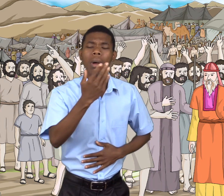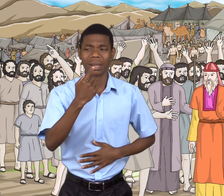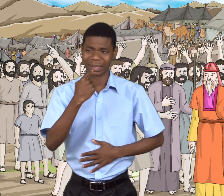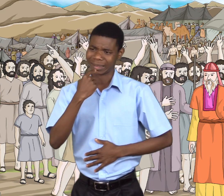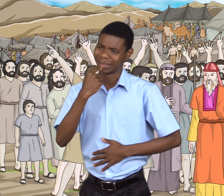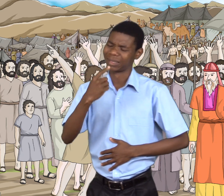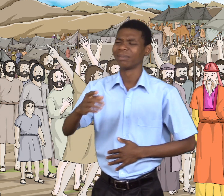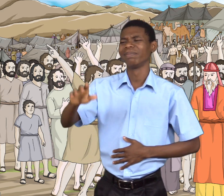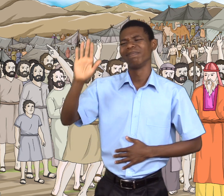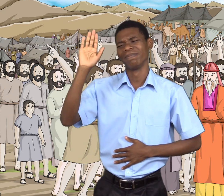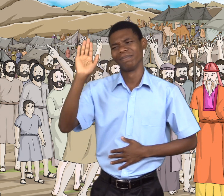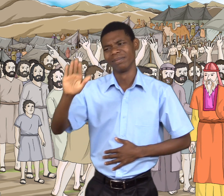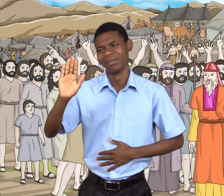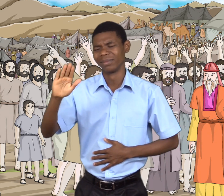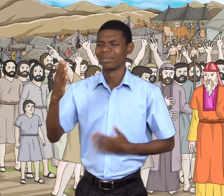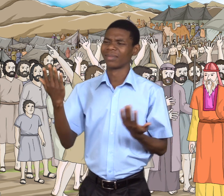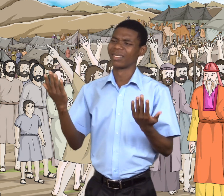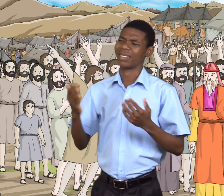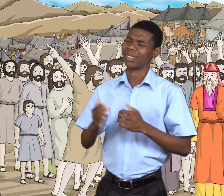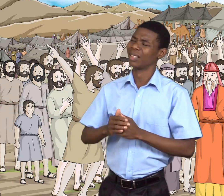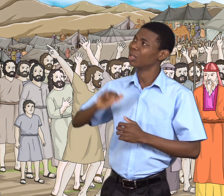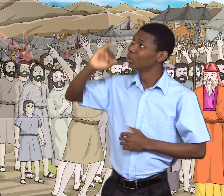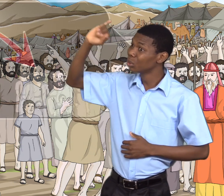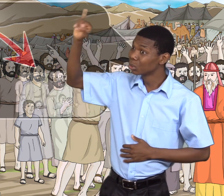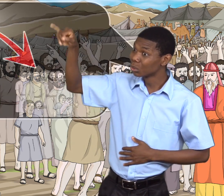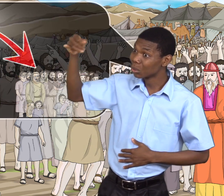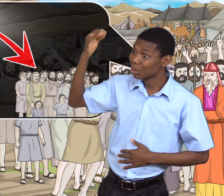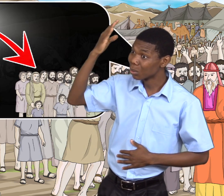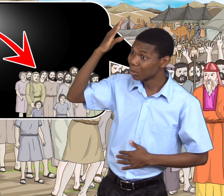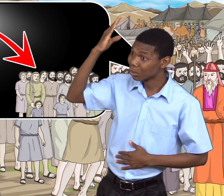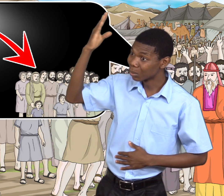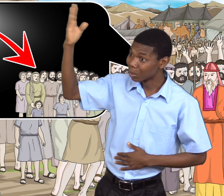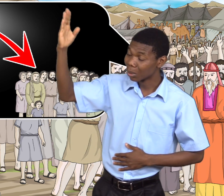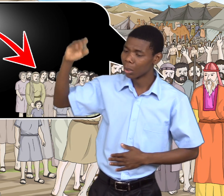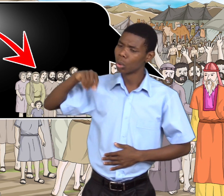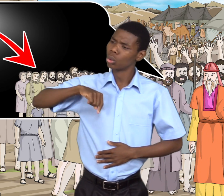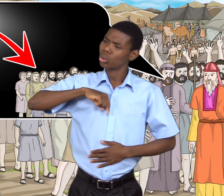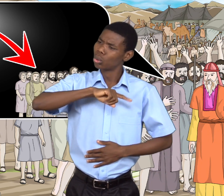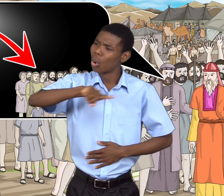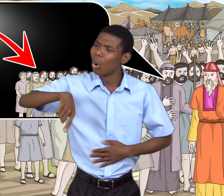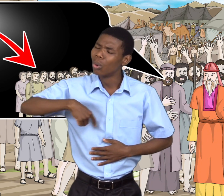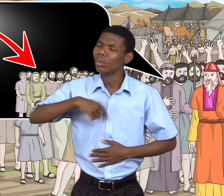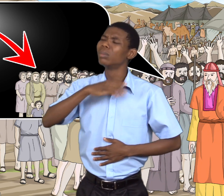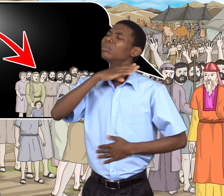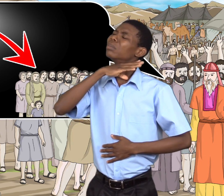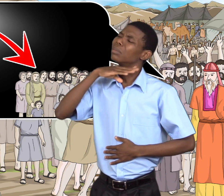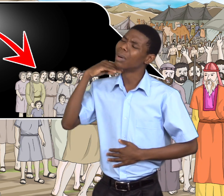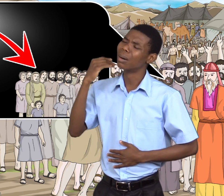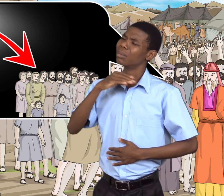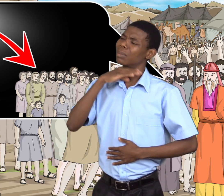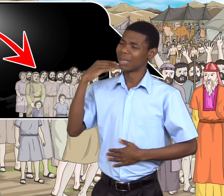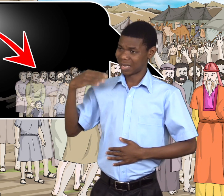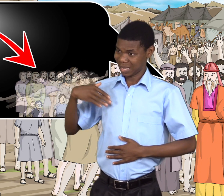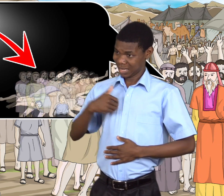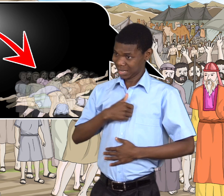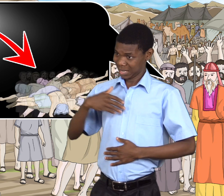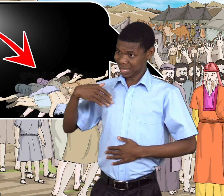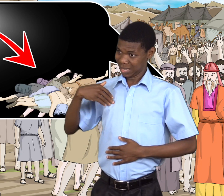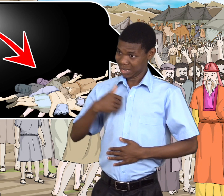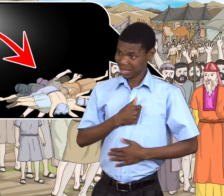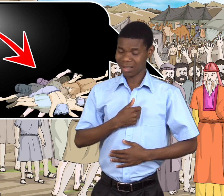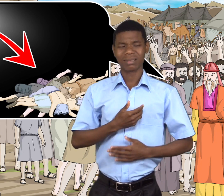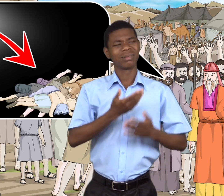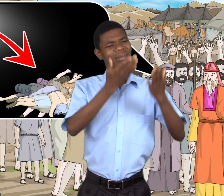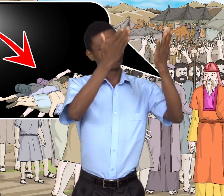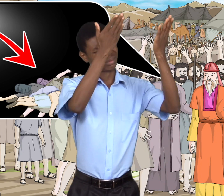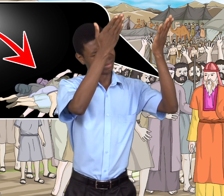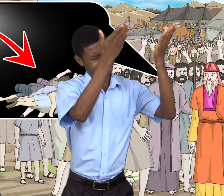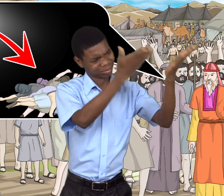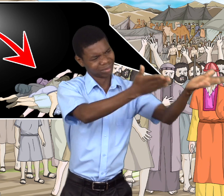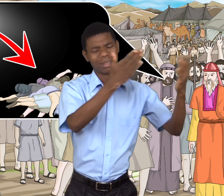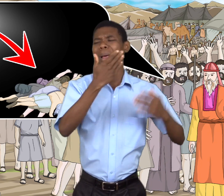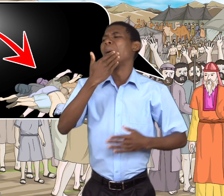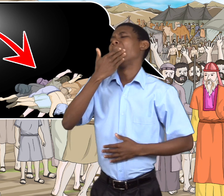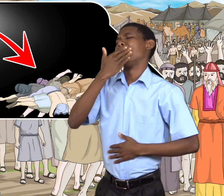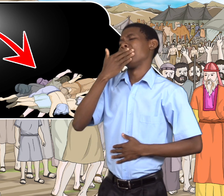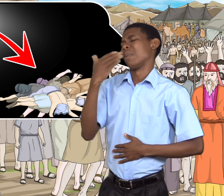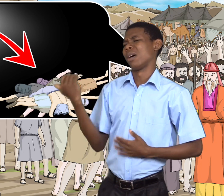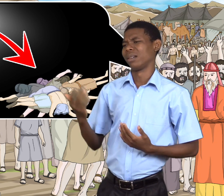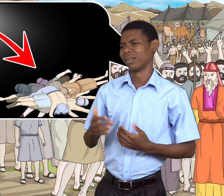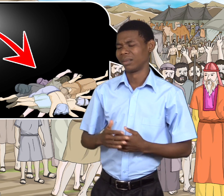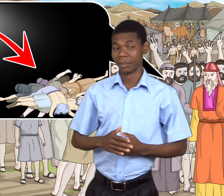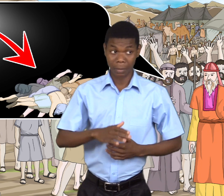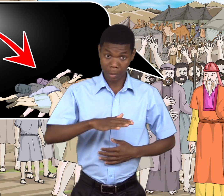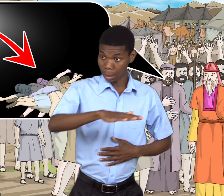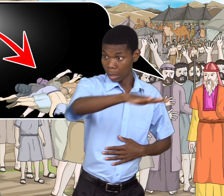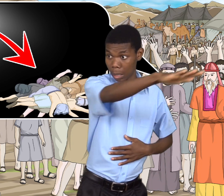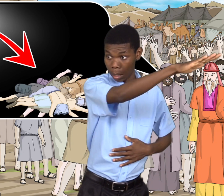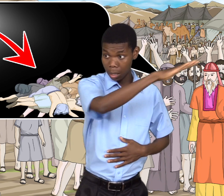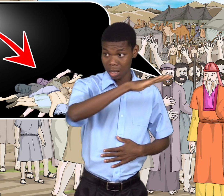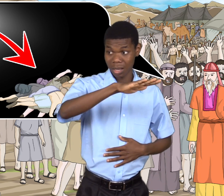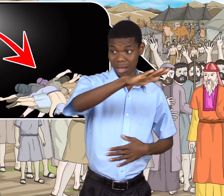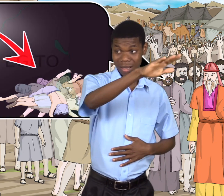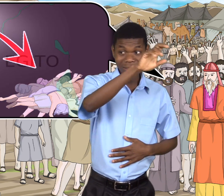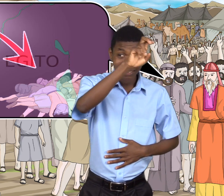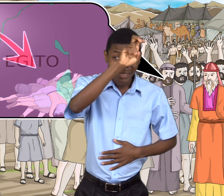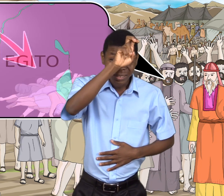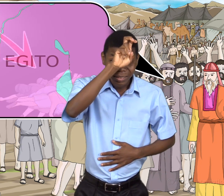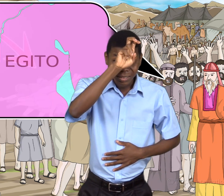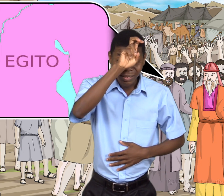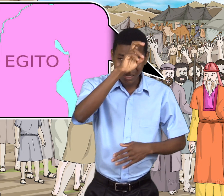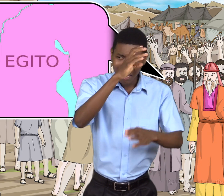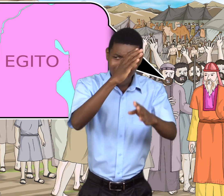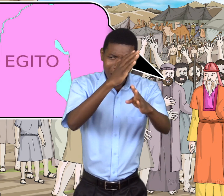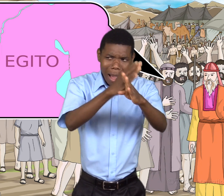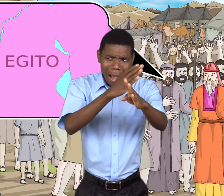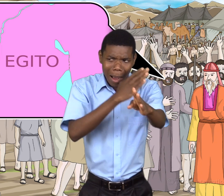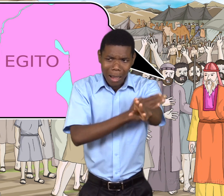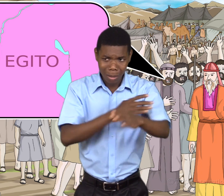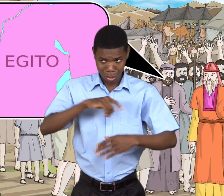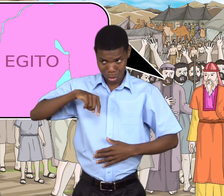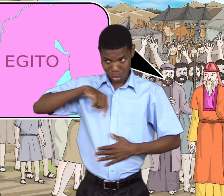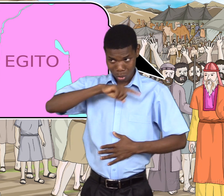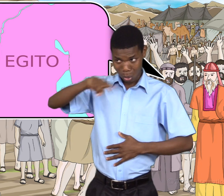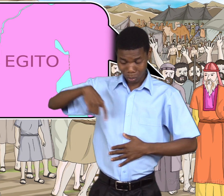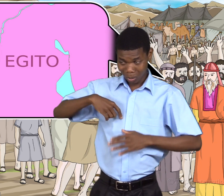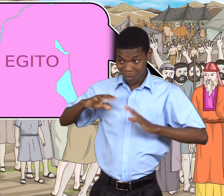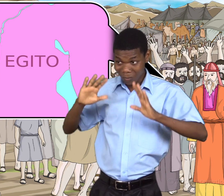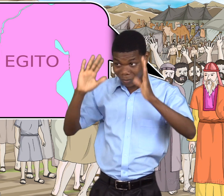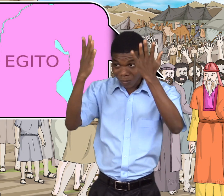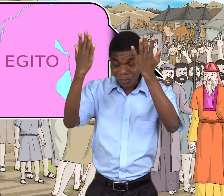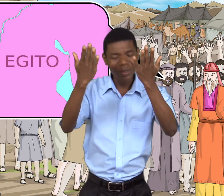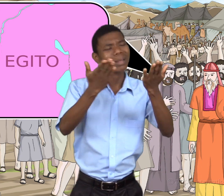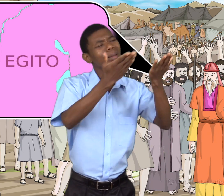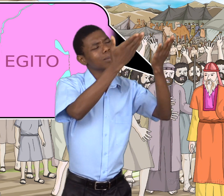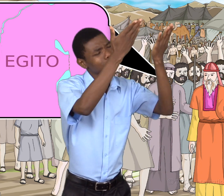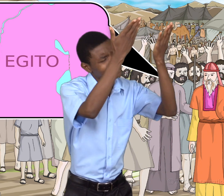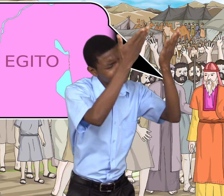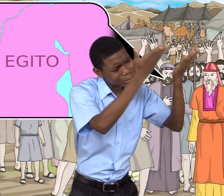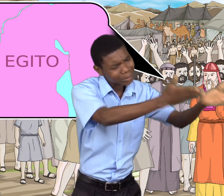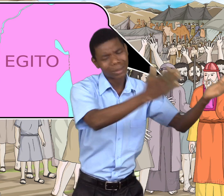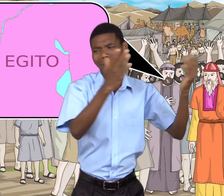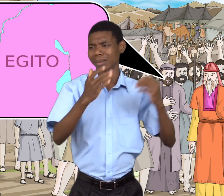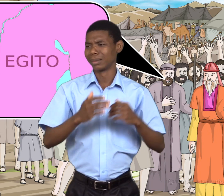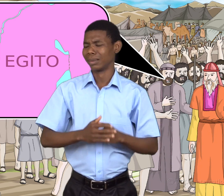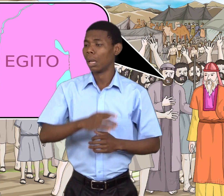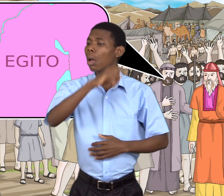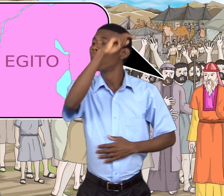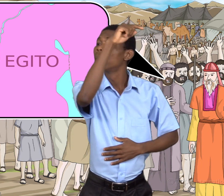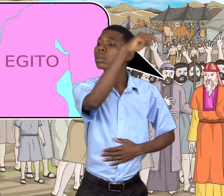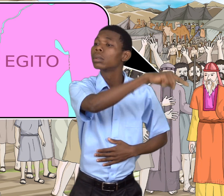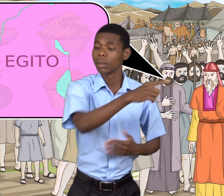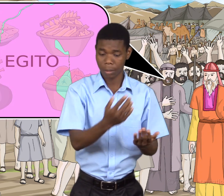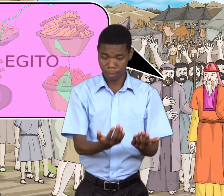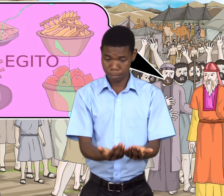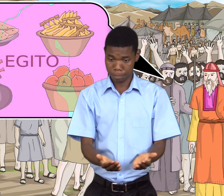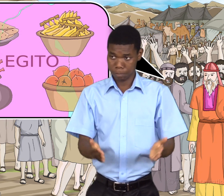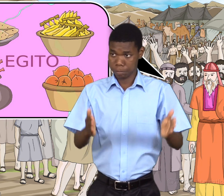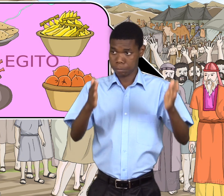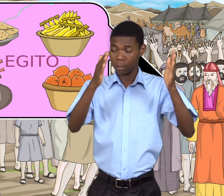“If only we had died by the LORD’s hand in the land of Egypt!” they said.